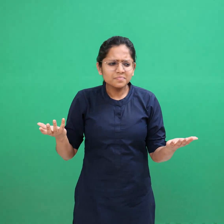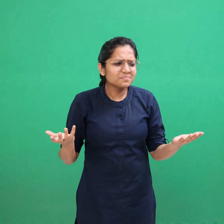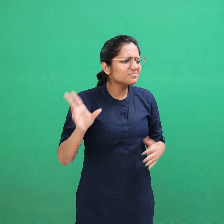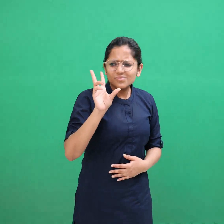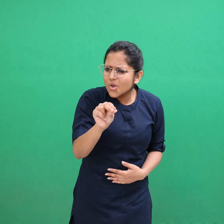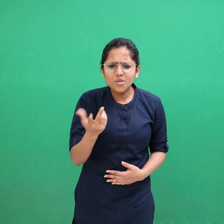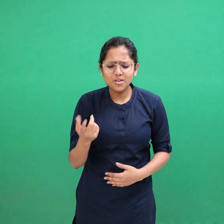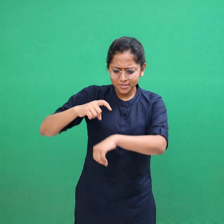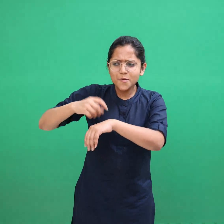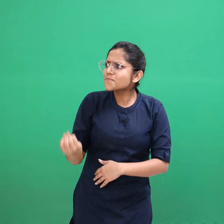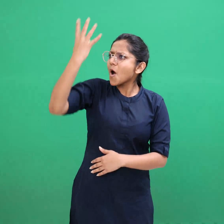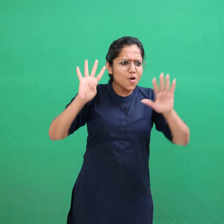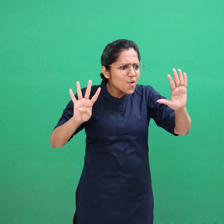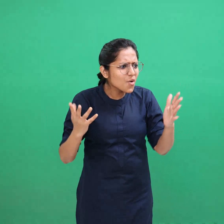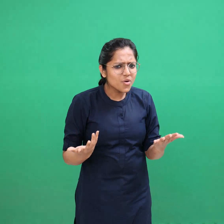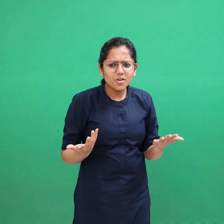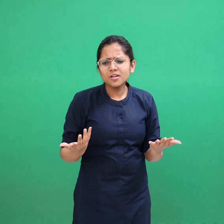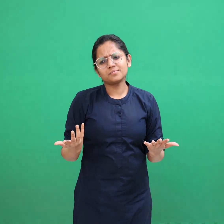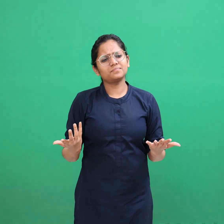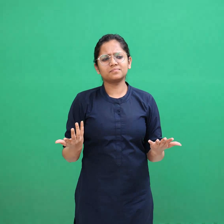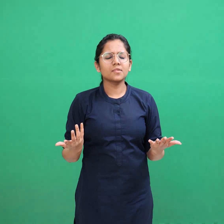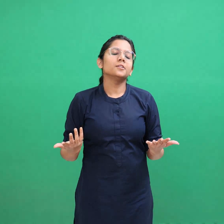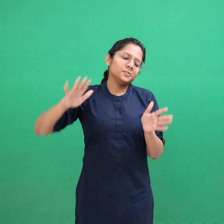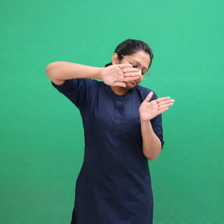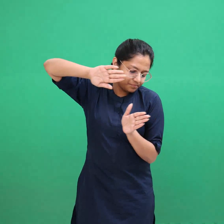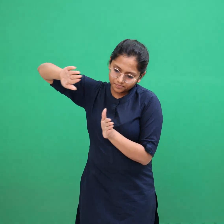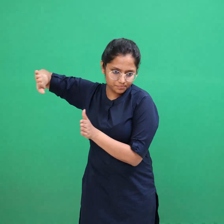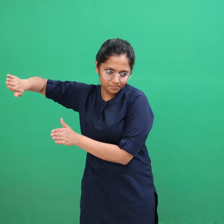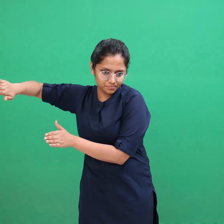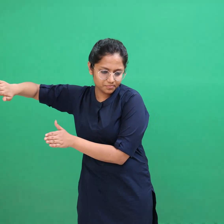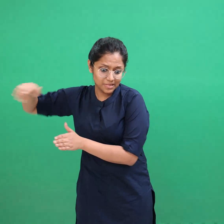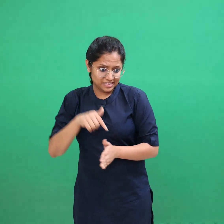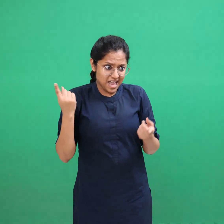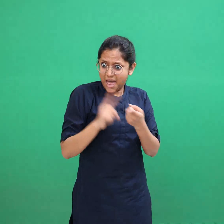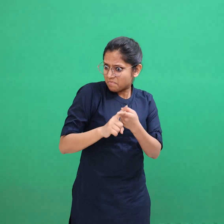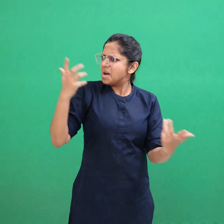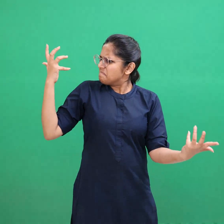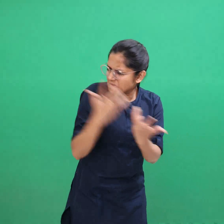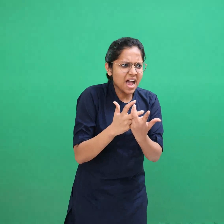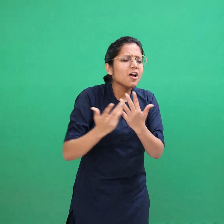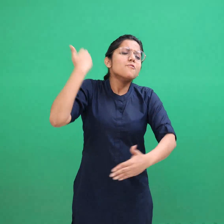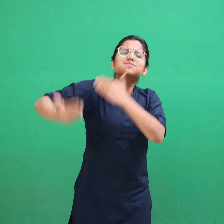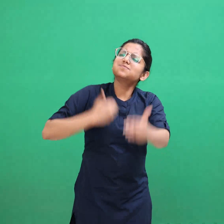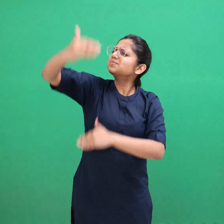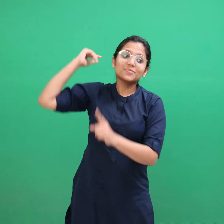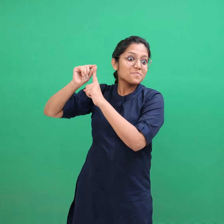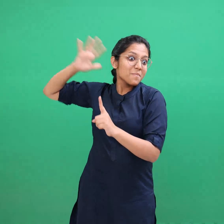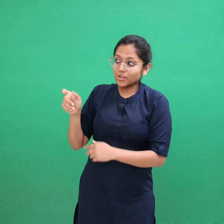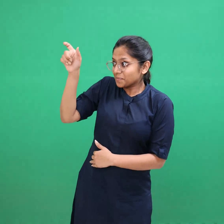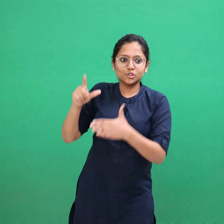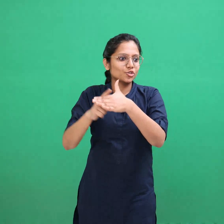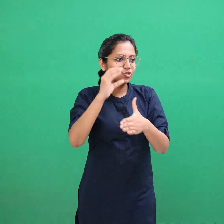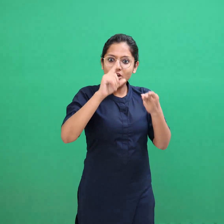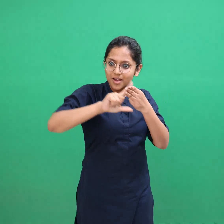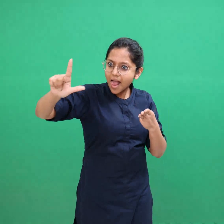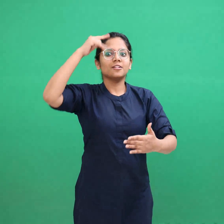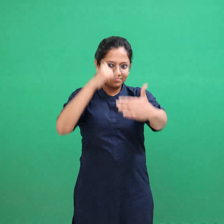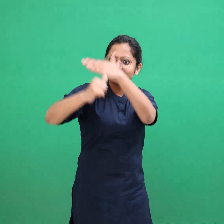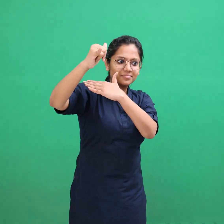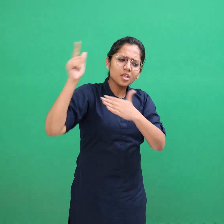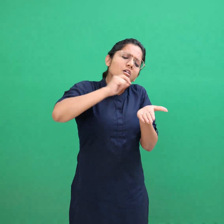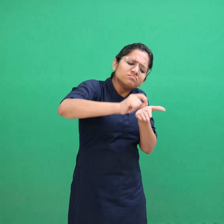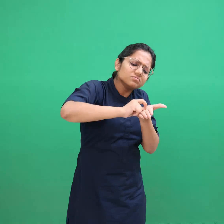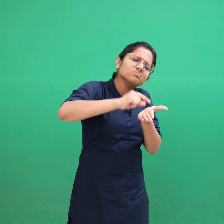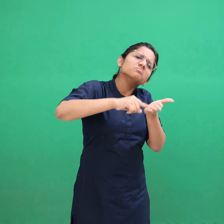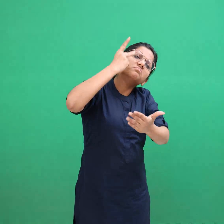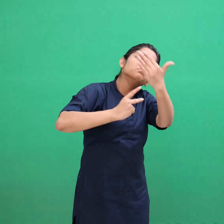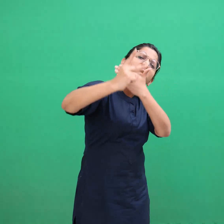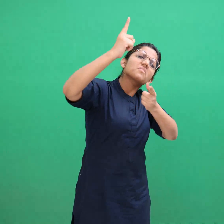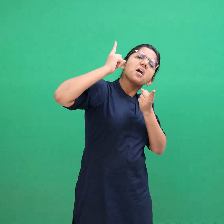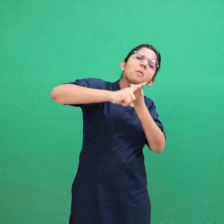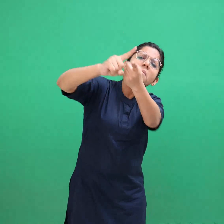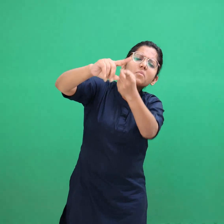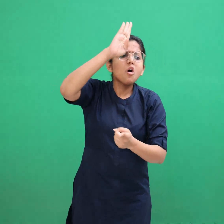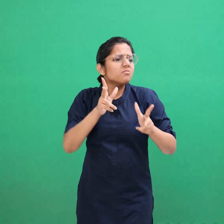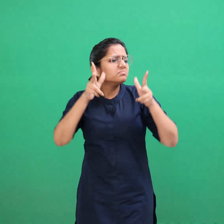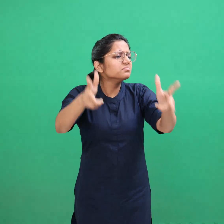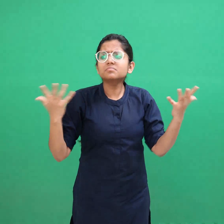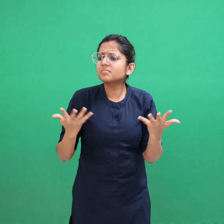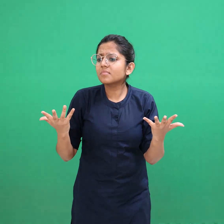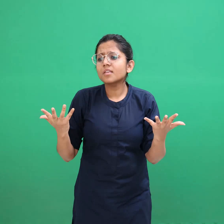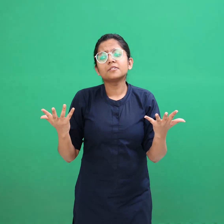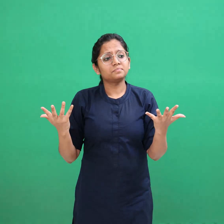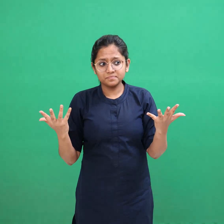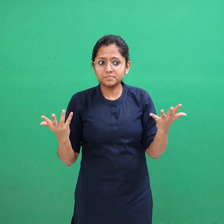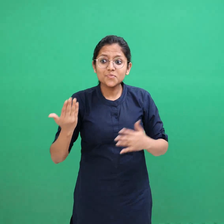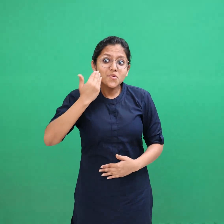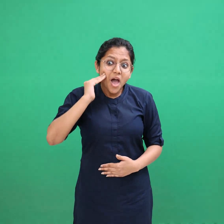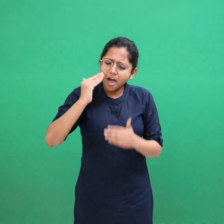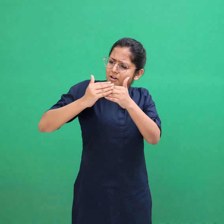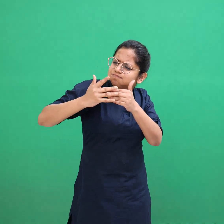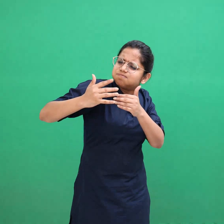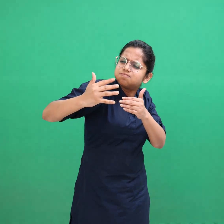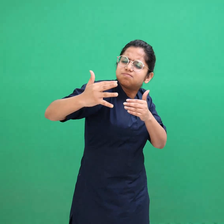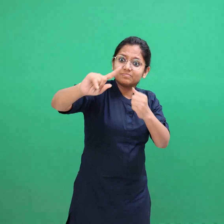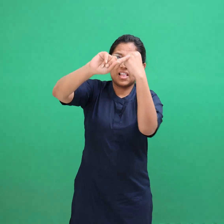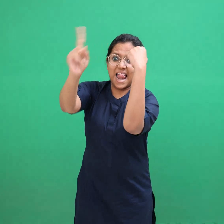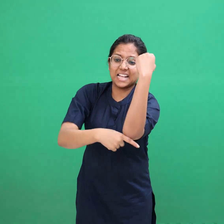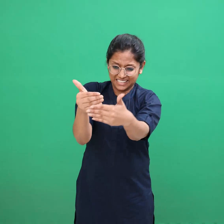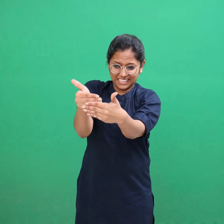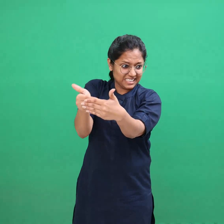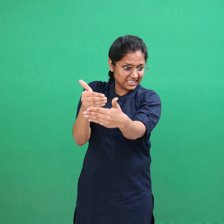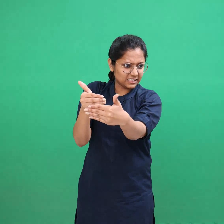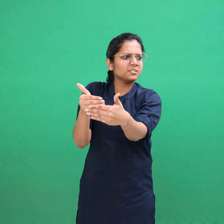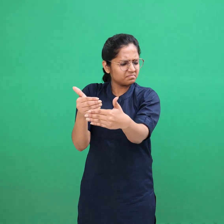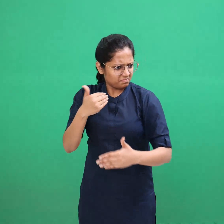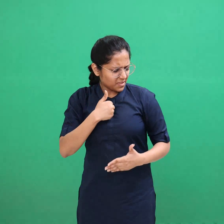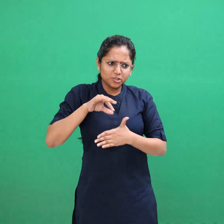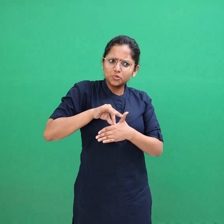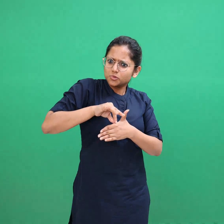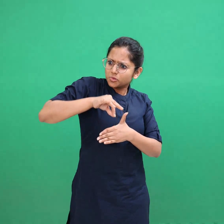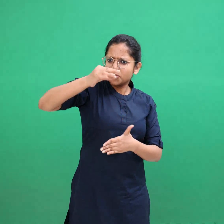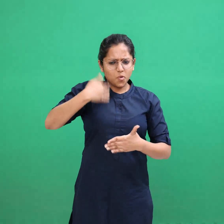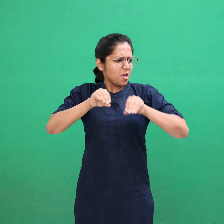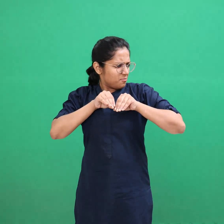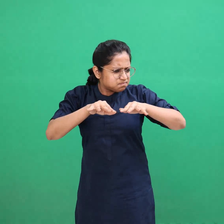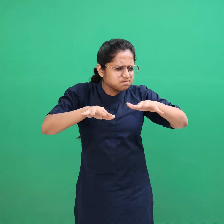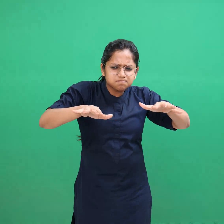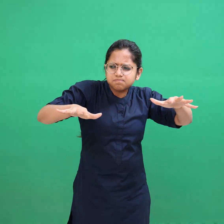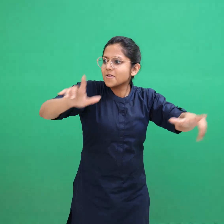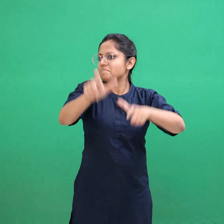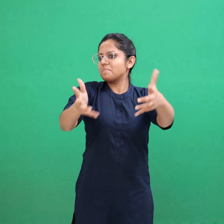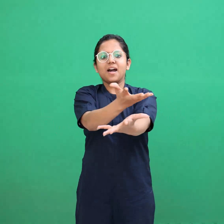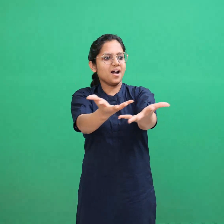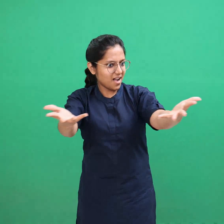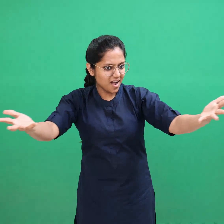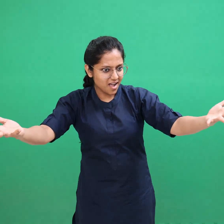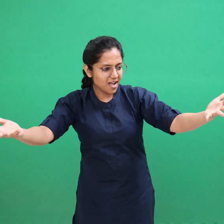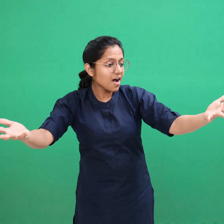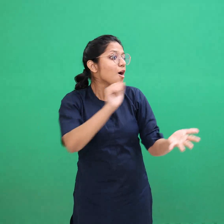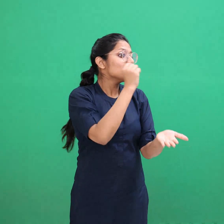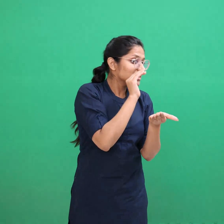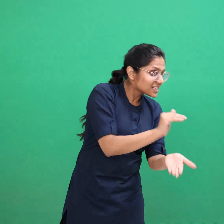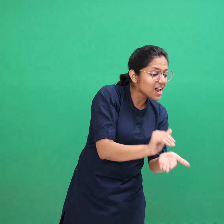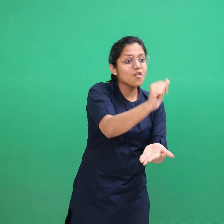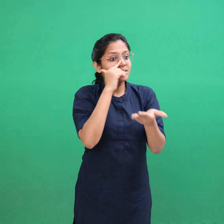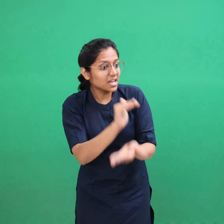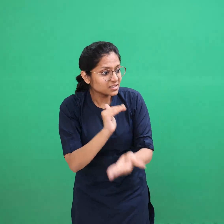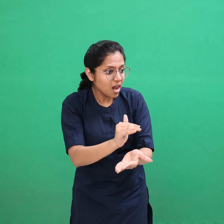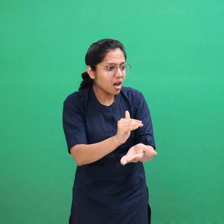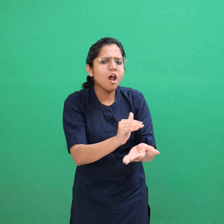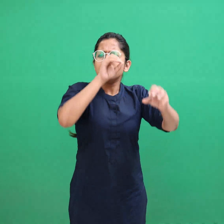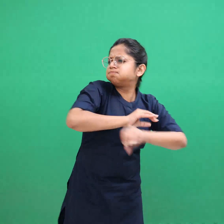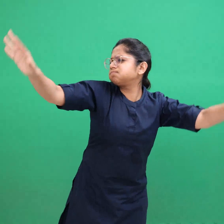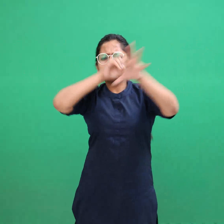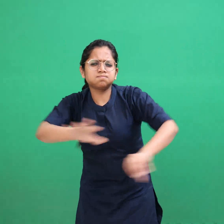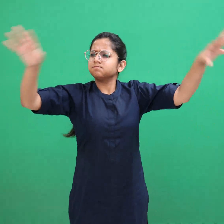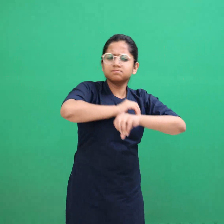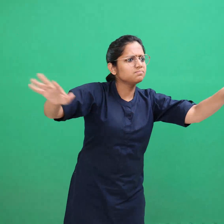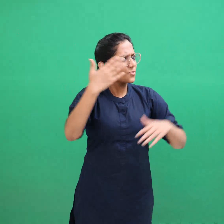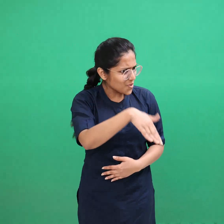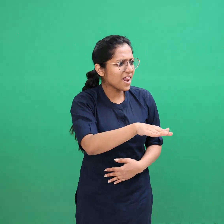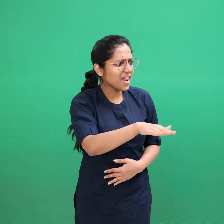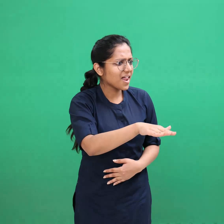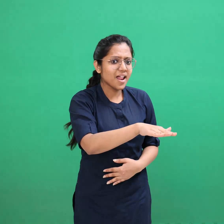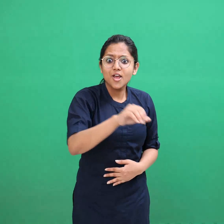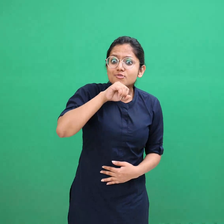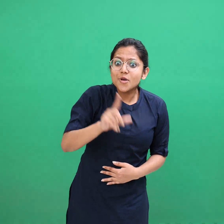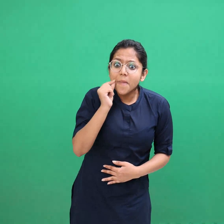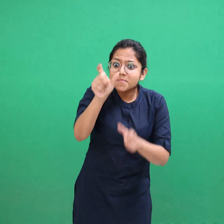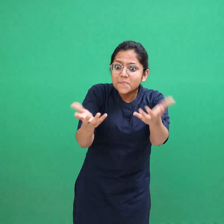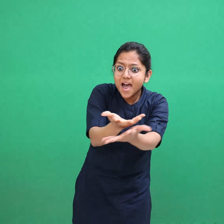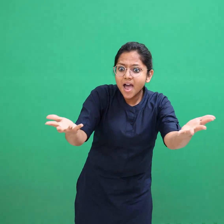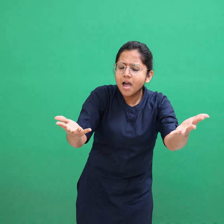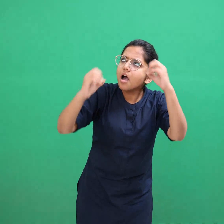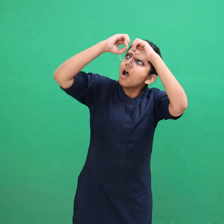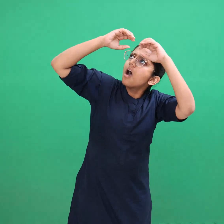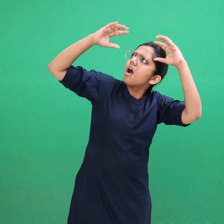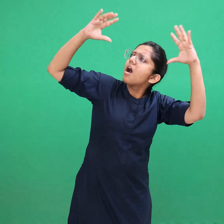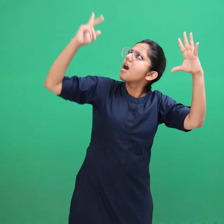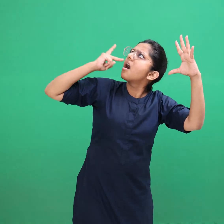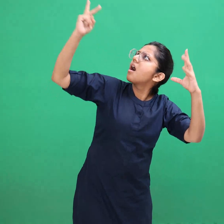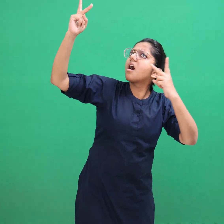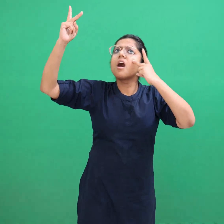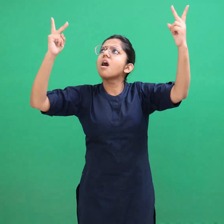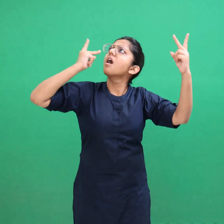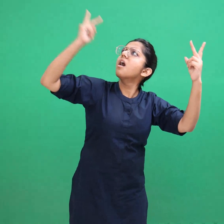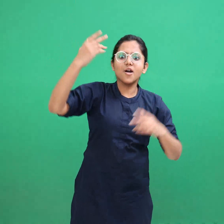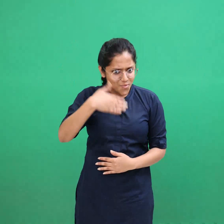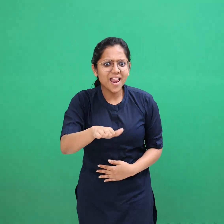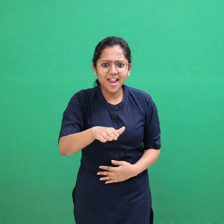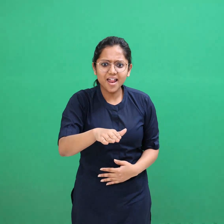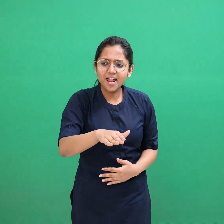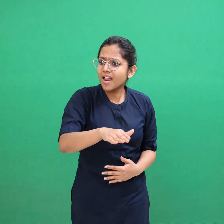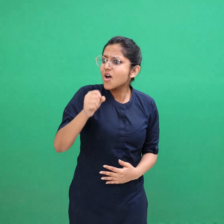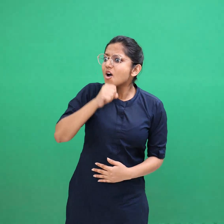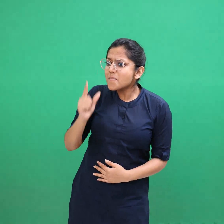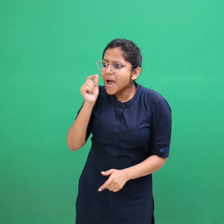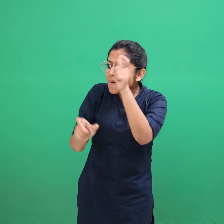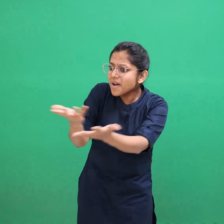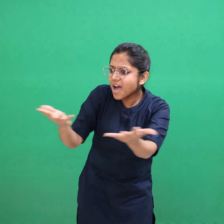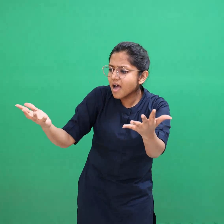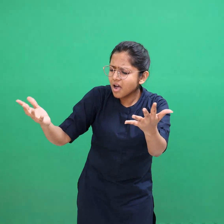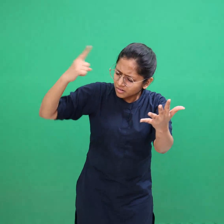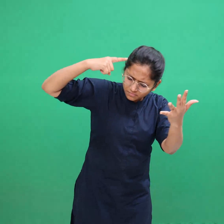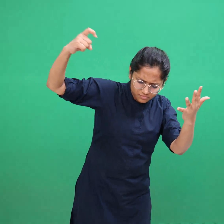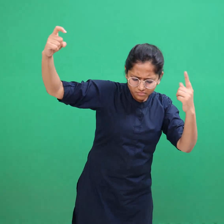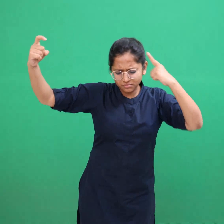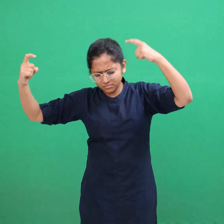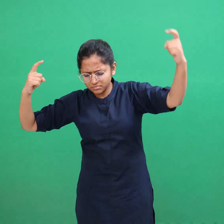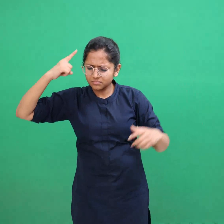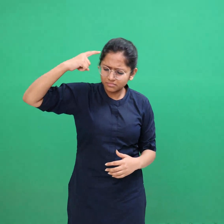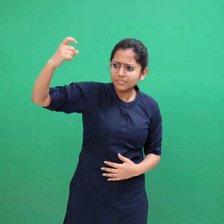These men are not drunk, as you suppose. It is only the third hour of the day! No, this is what was spoken by the prophet Joel: ' In the last days, God says, I will pour out My Spirit on all people.